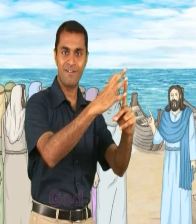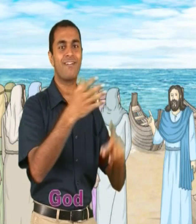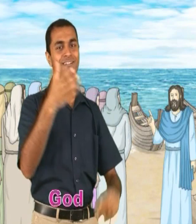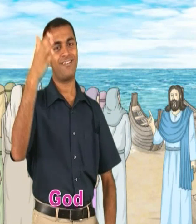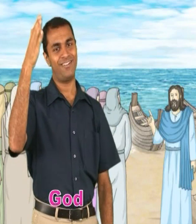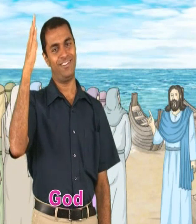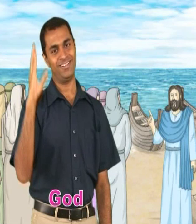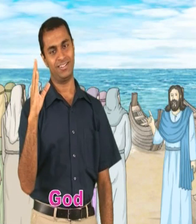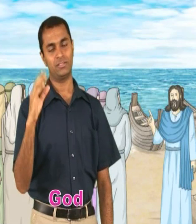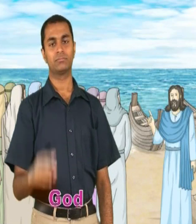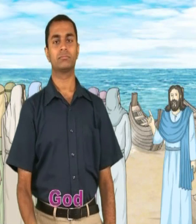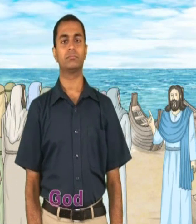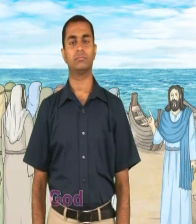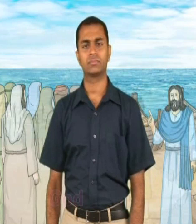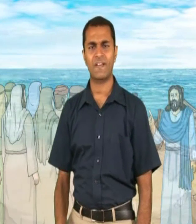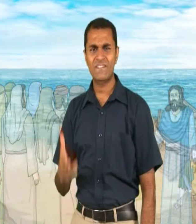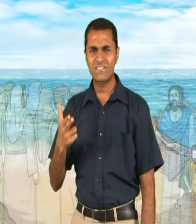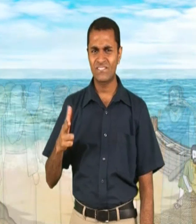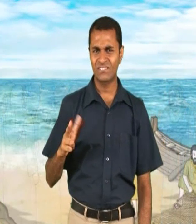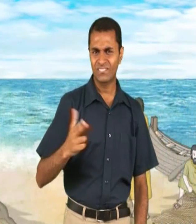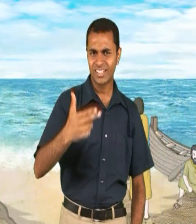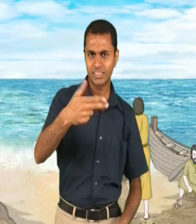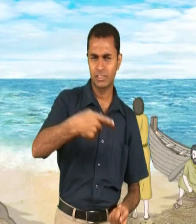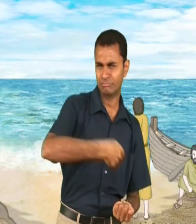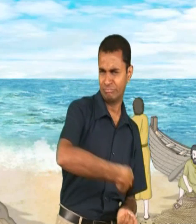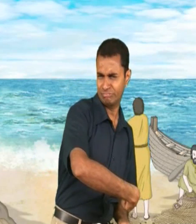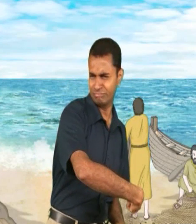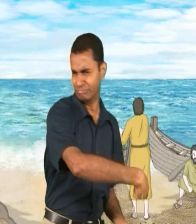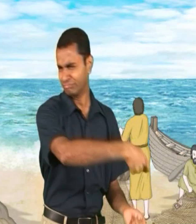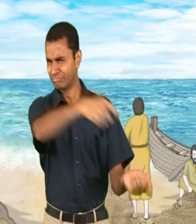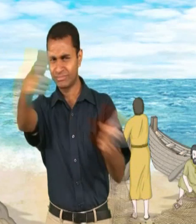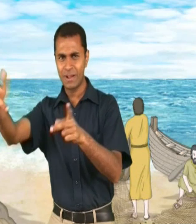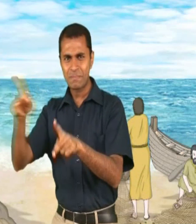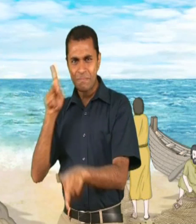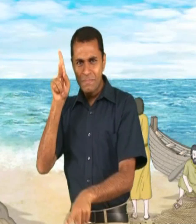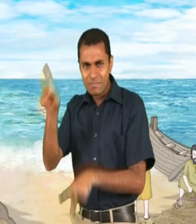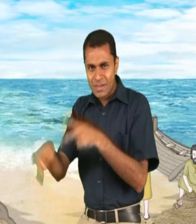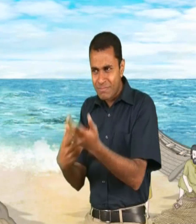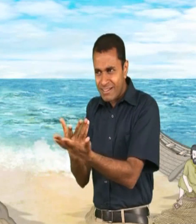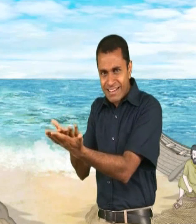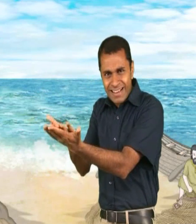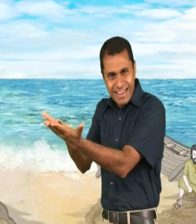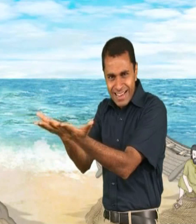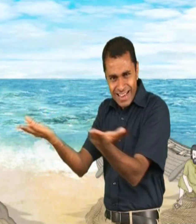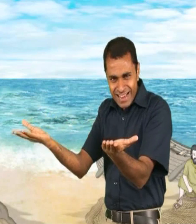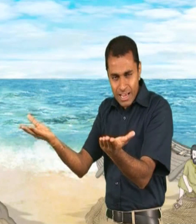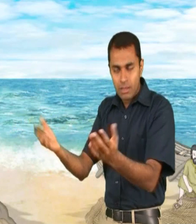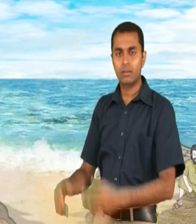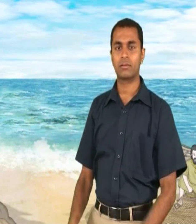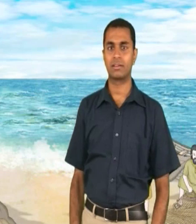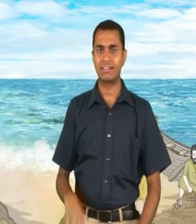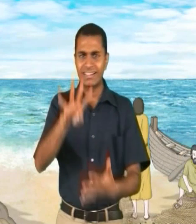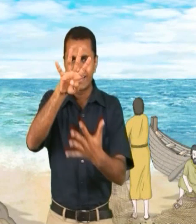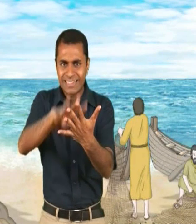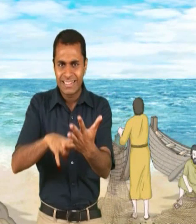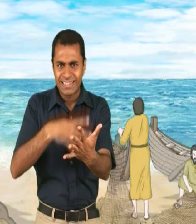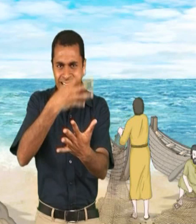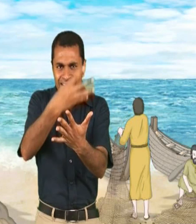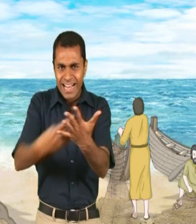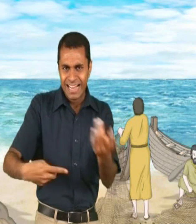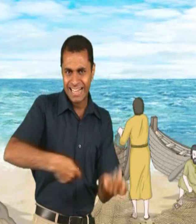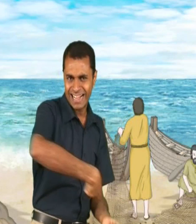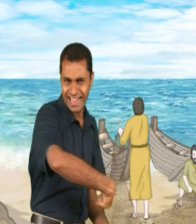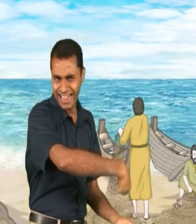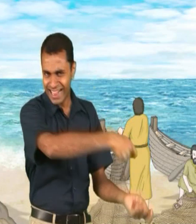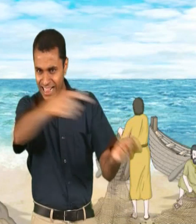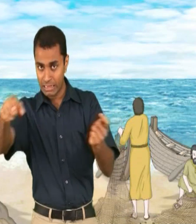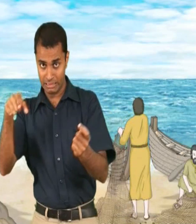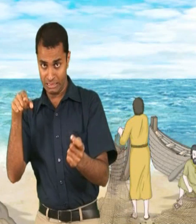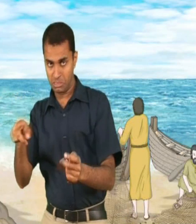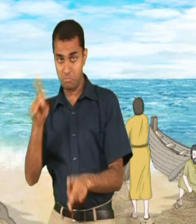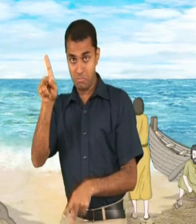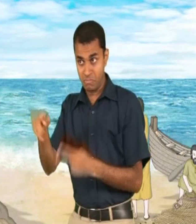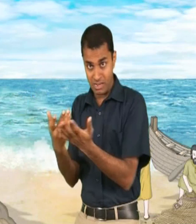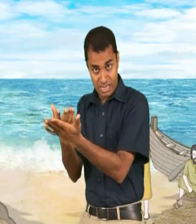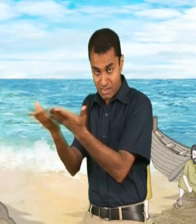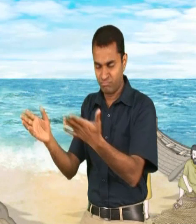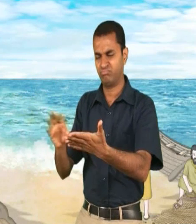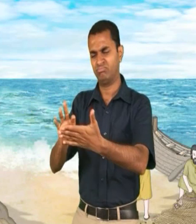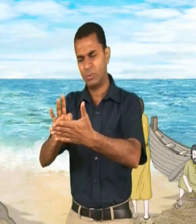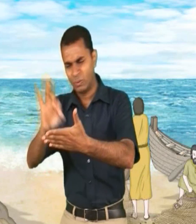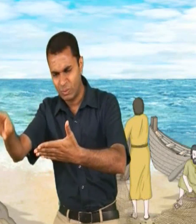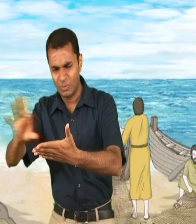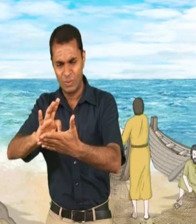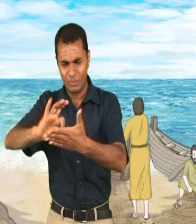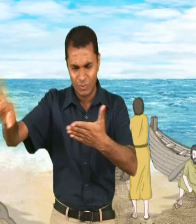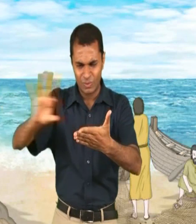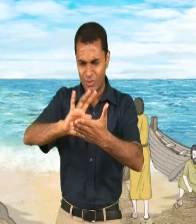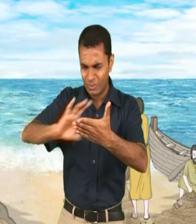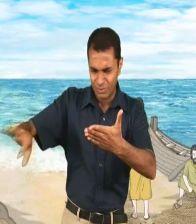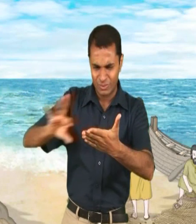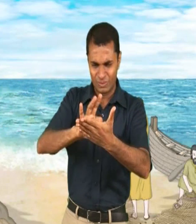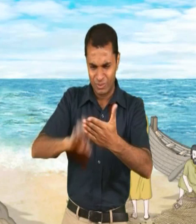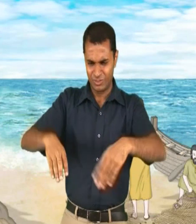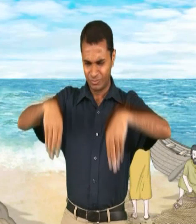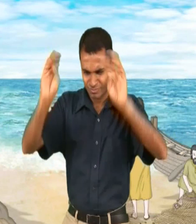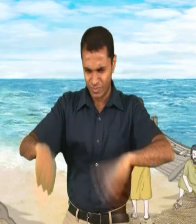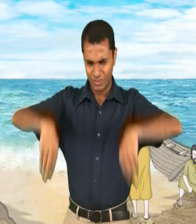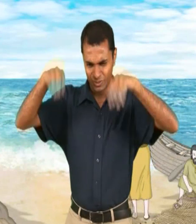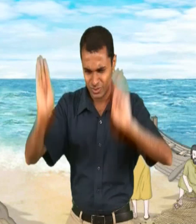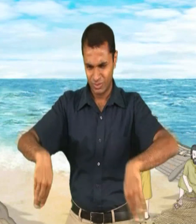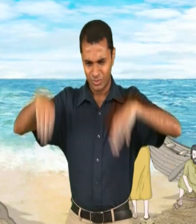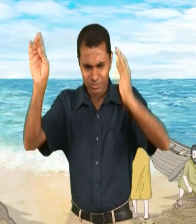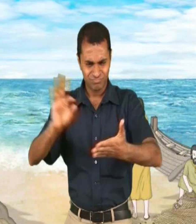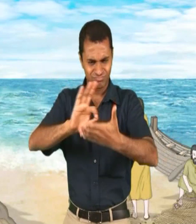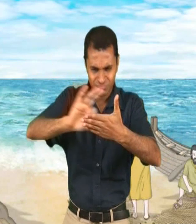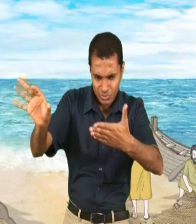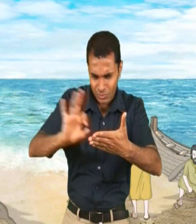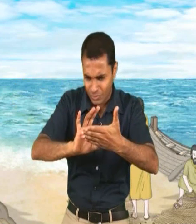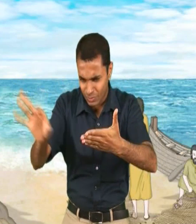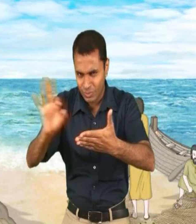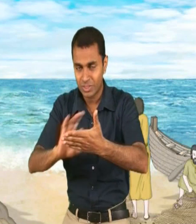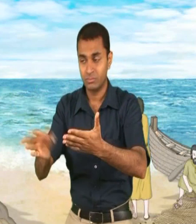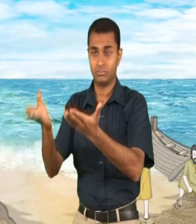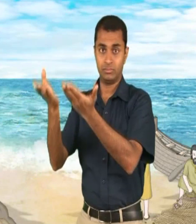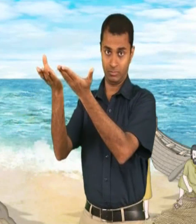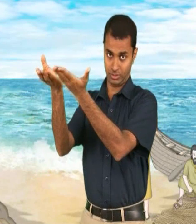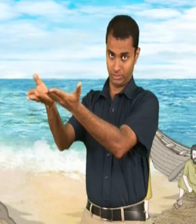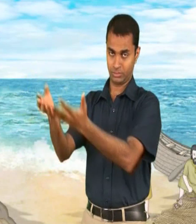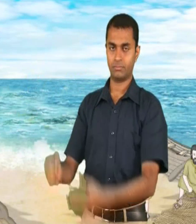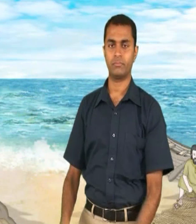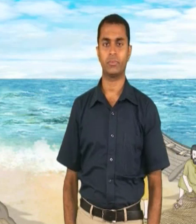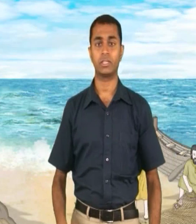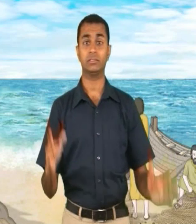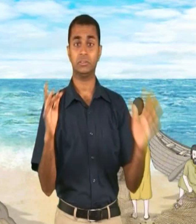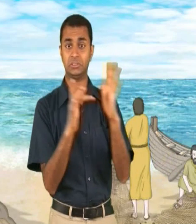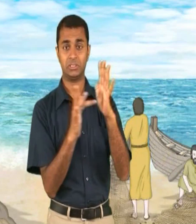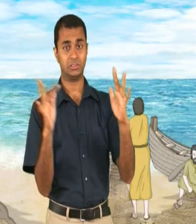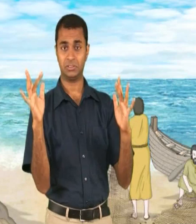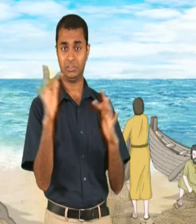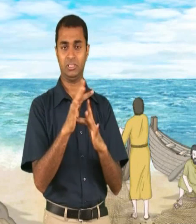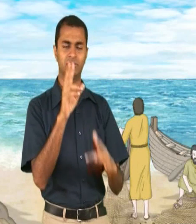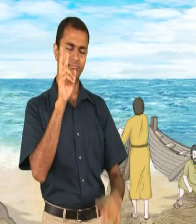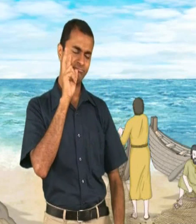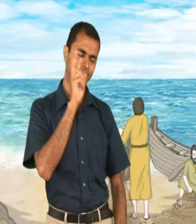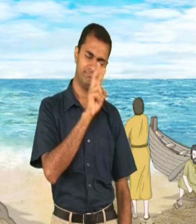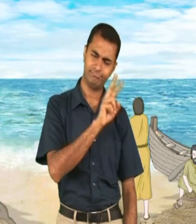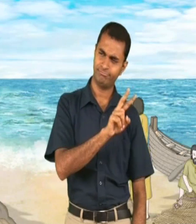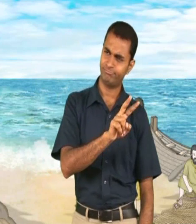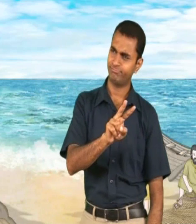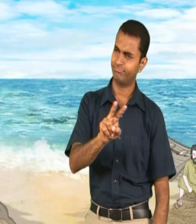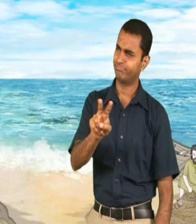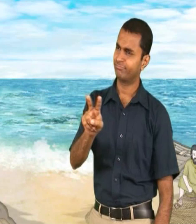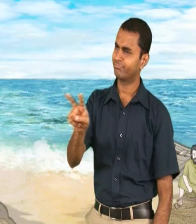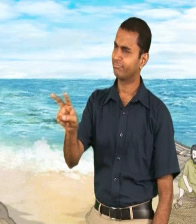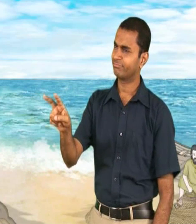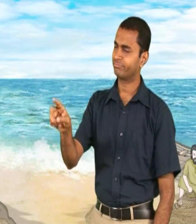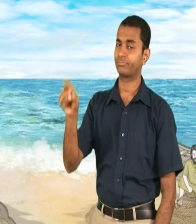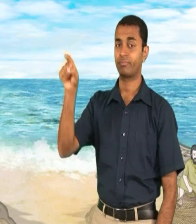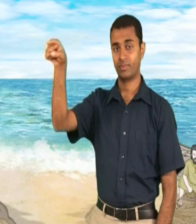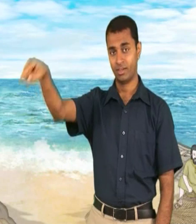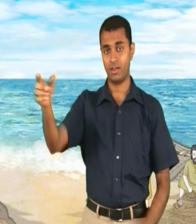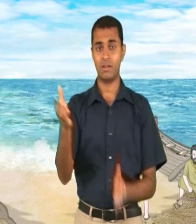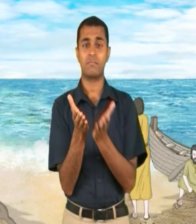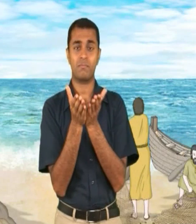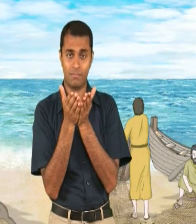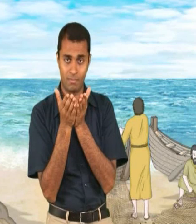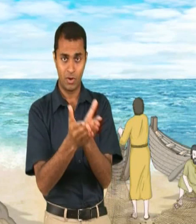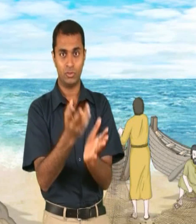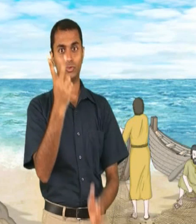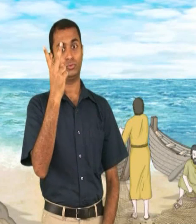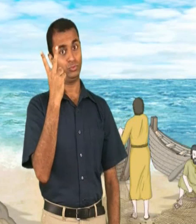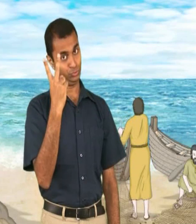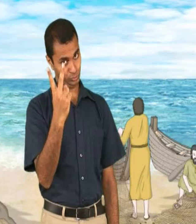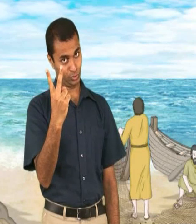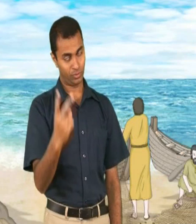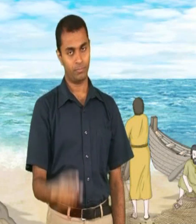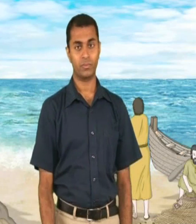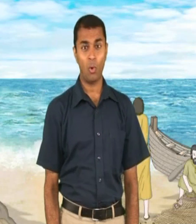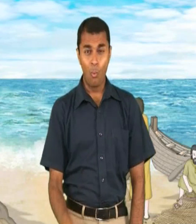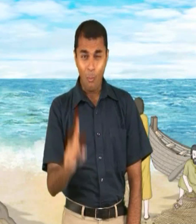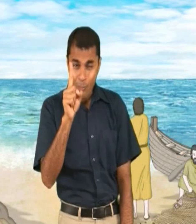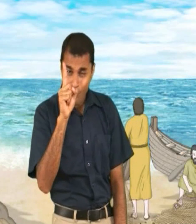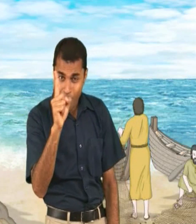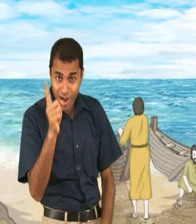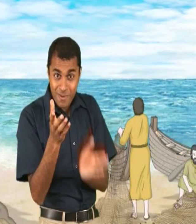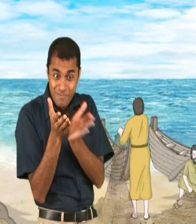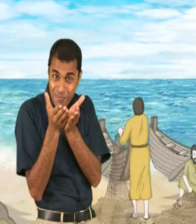The fishermen had left them and were washing their nets.